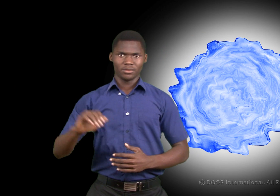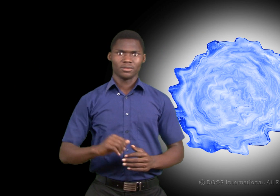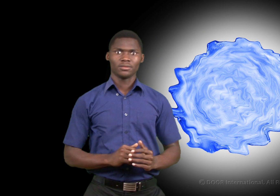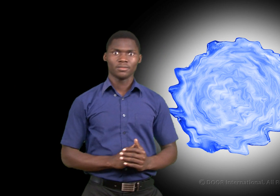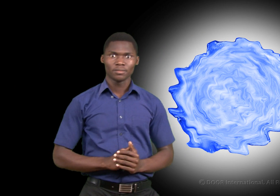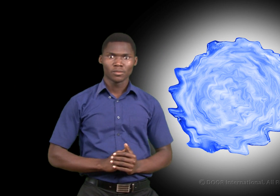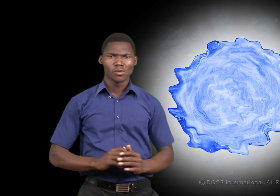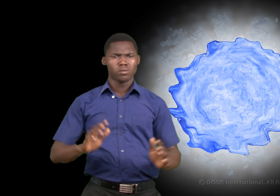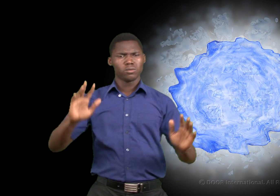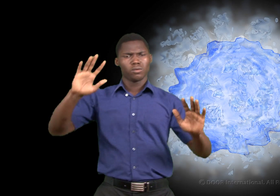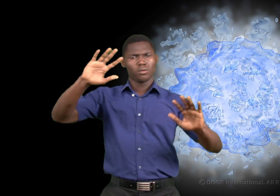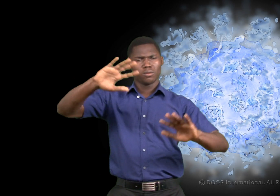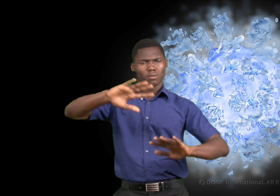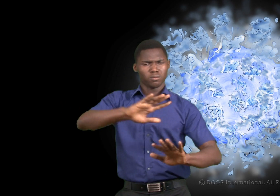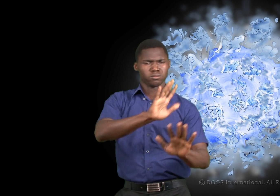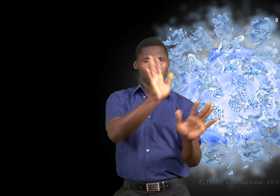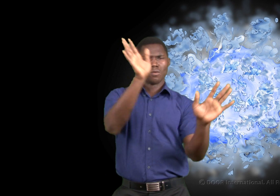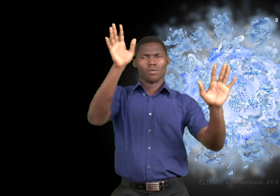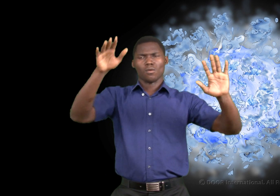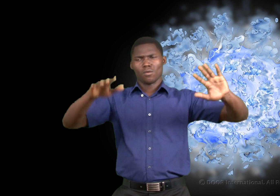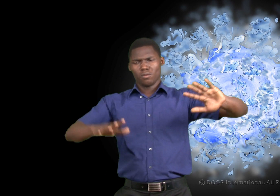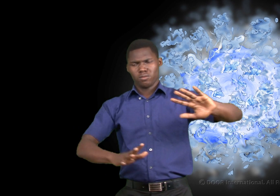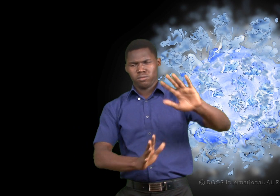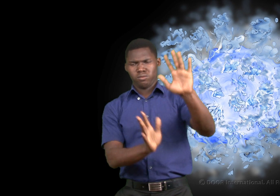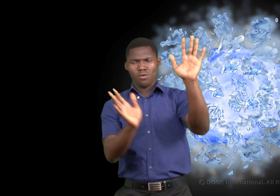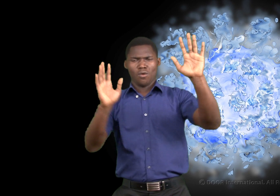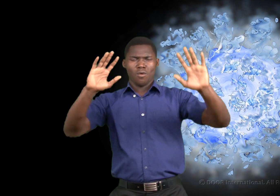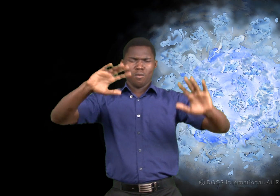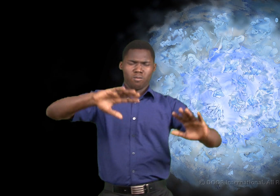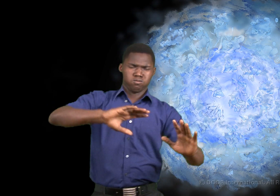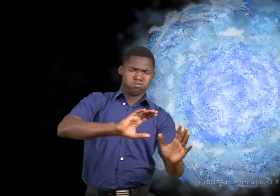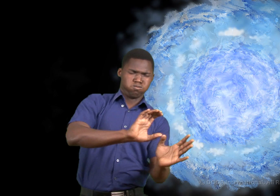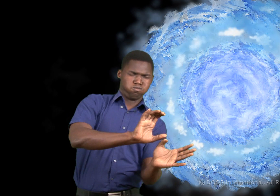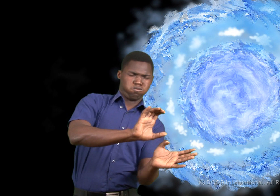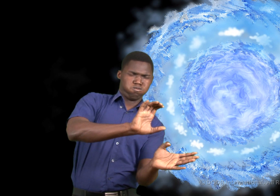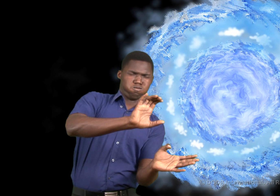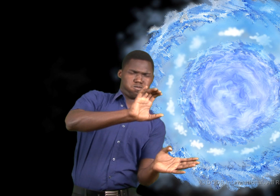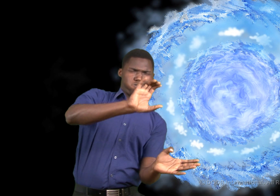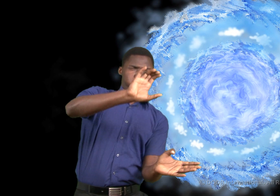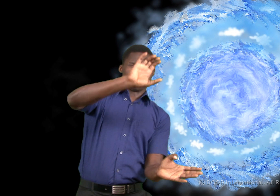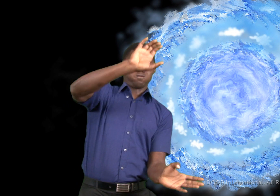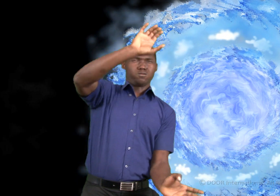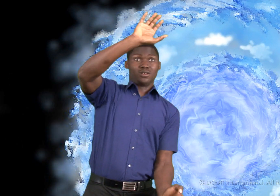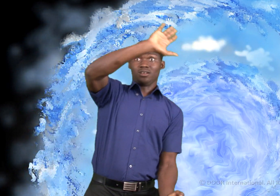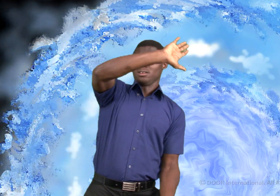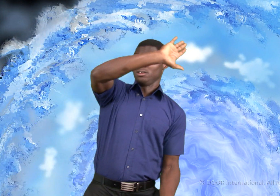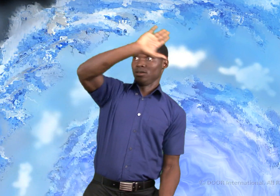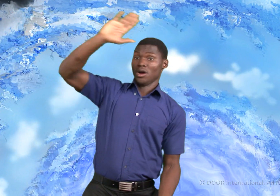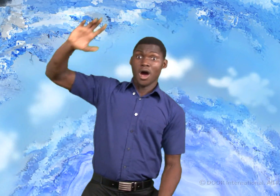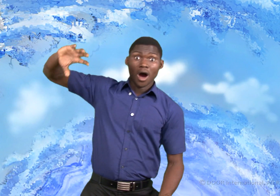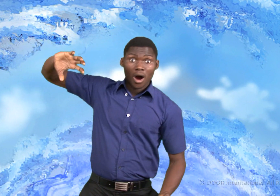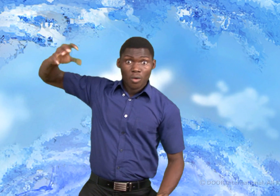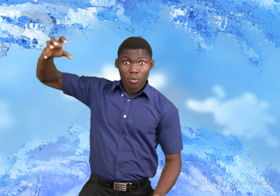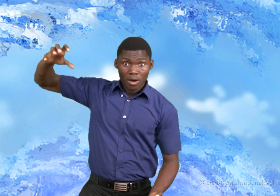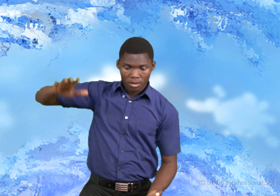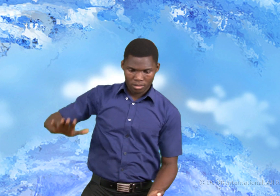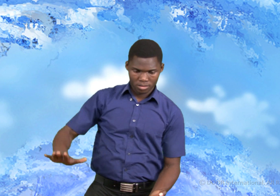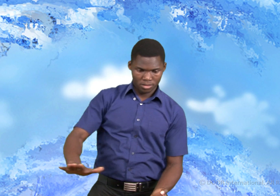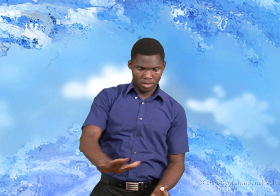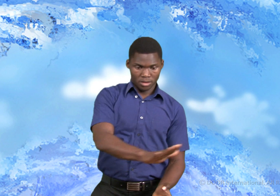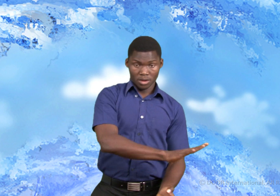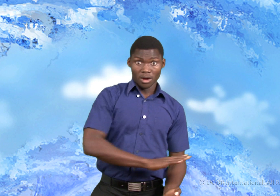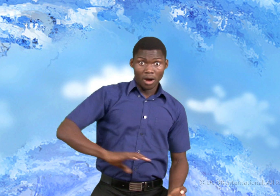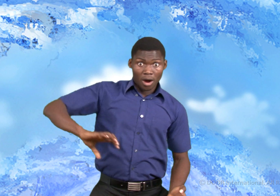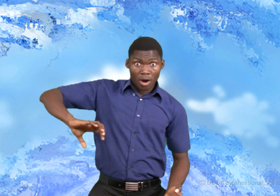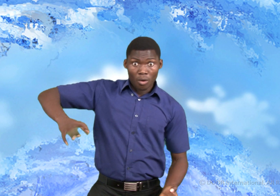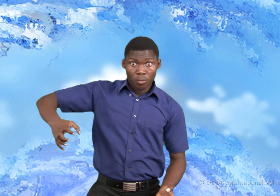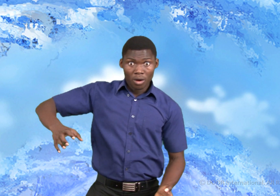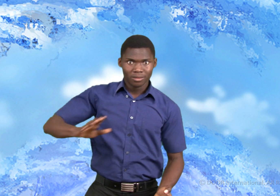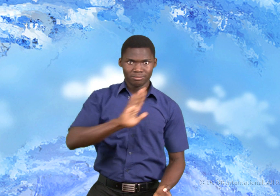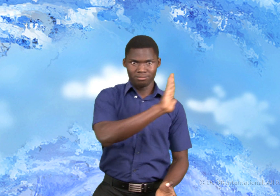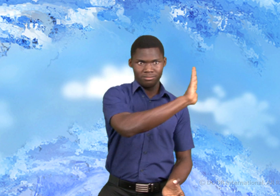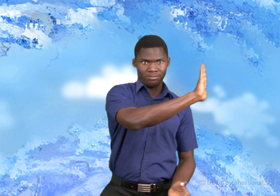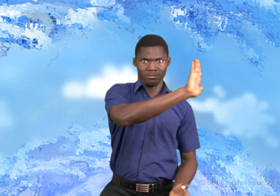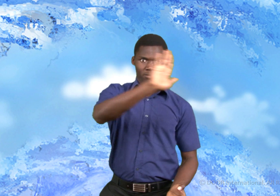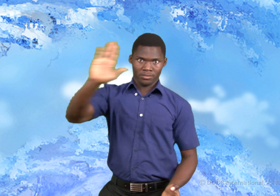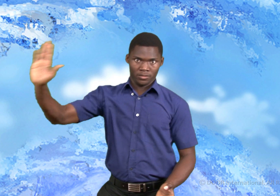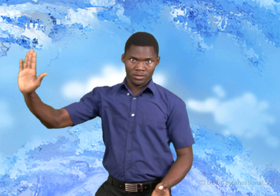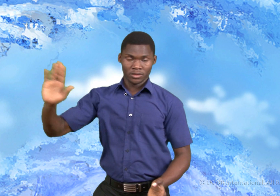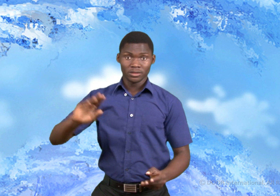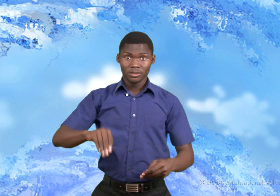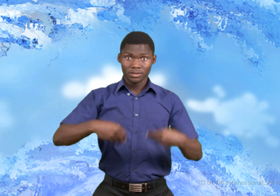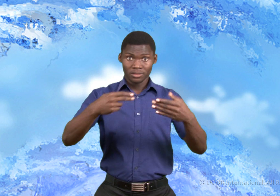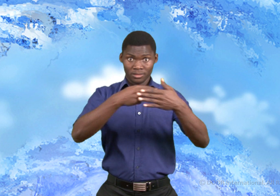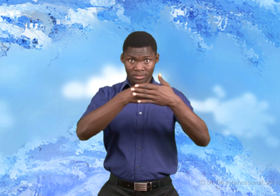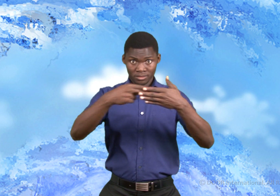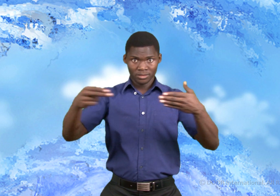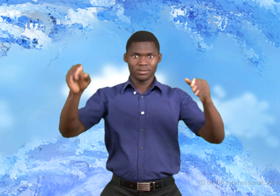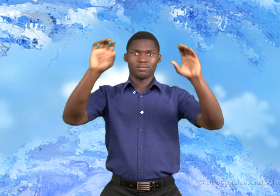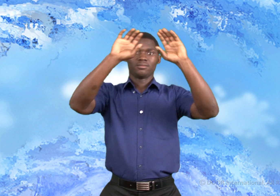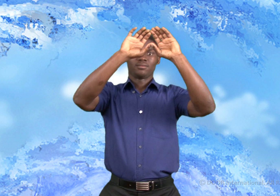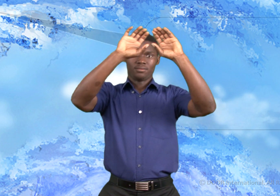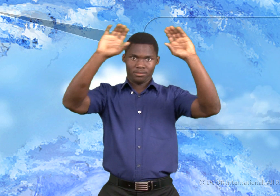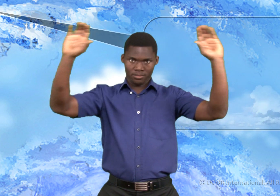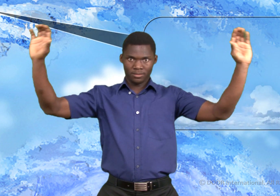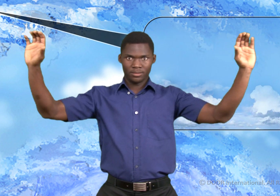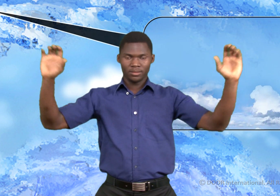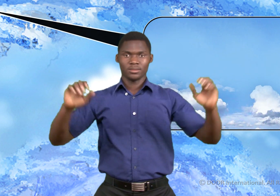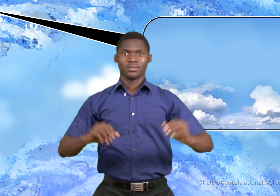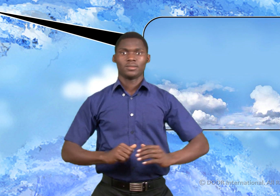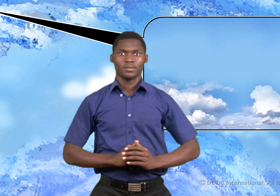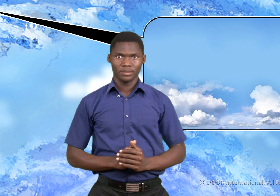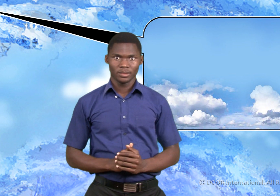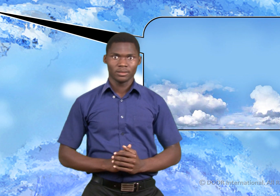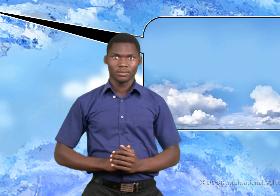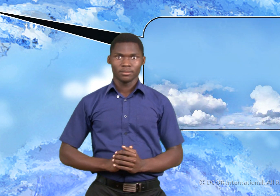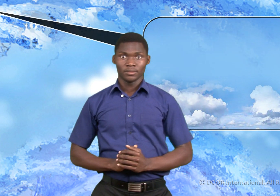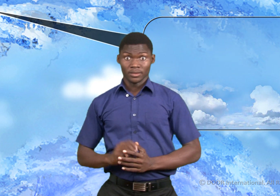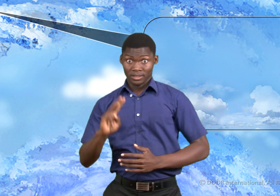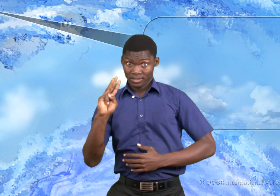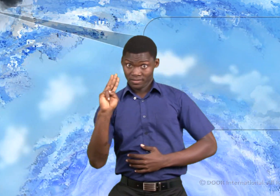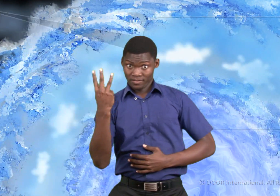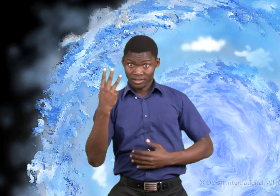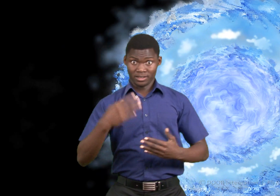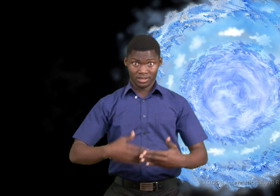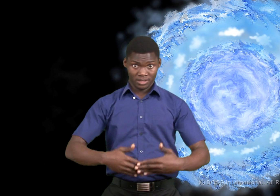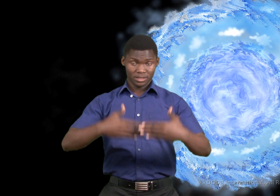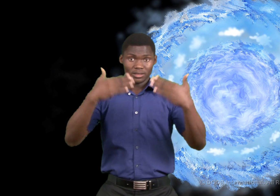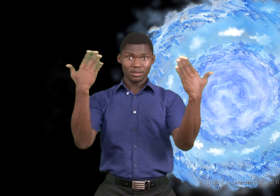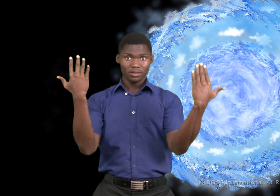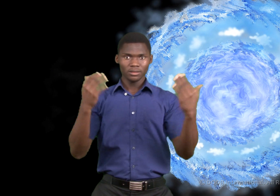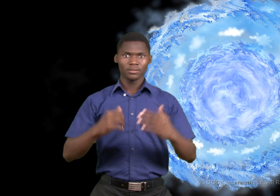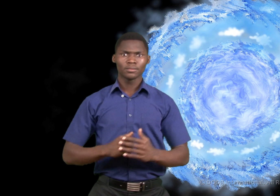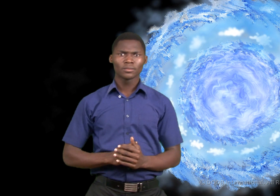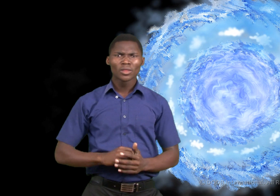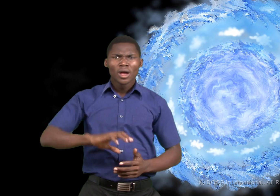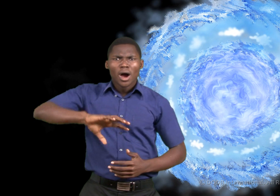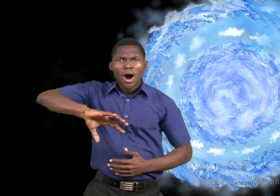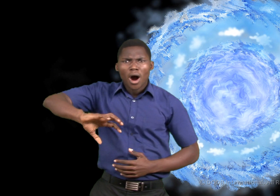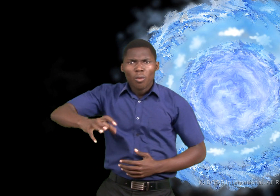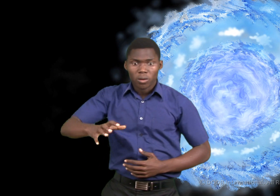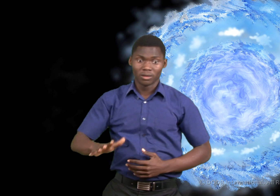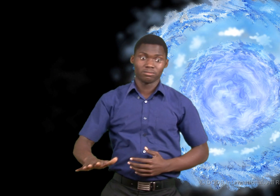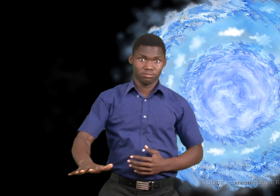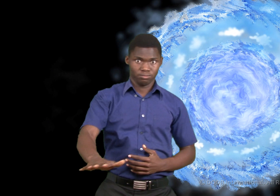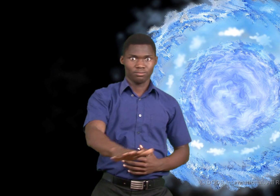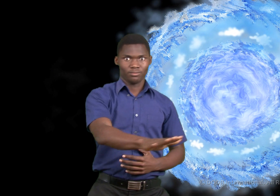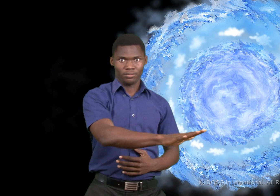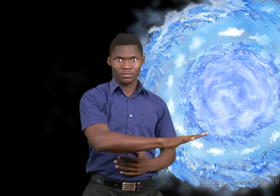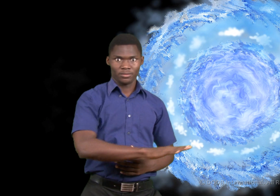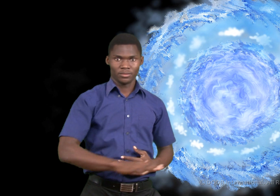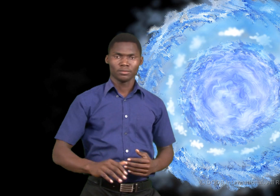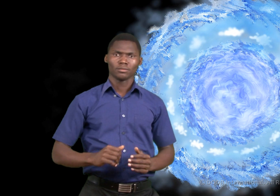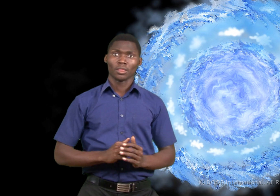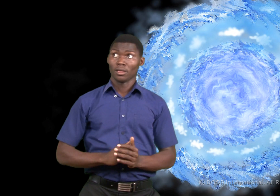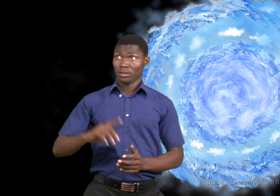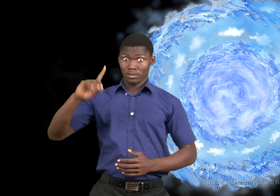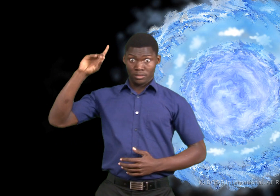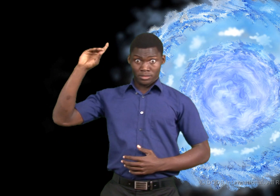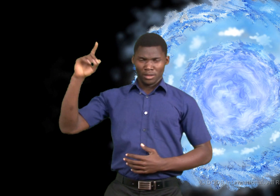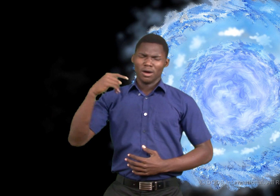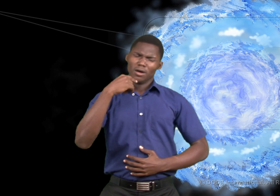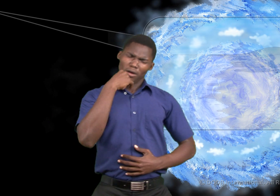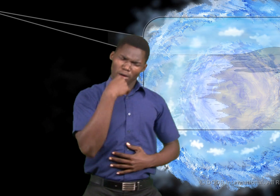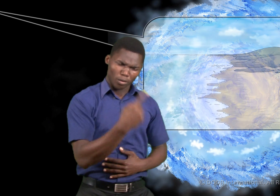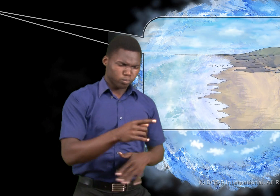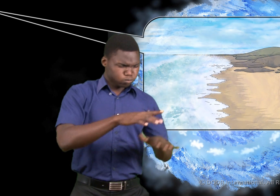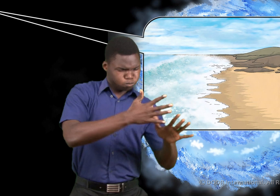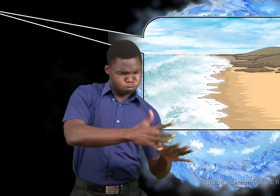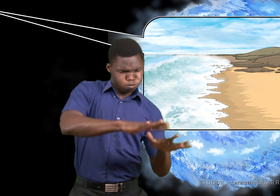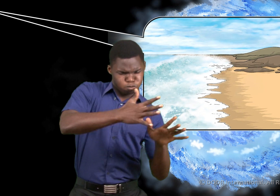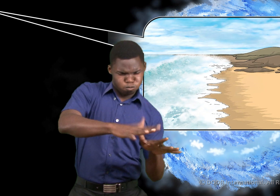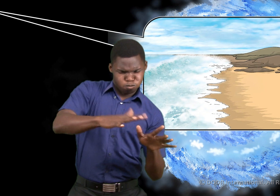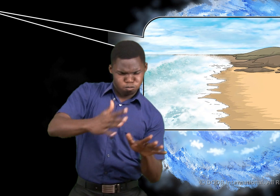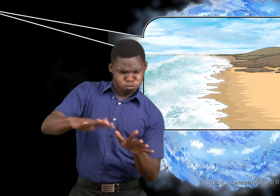And God said, “Let there be an expanse between the waters, to separate the waters from the waters.” So God made the expanse and separated the waters beneath it from the waters above. And it was so. God called the expanse “sky.” And there was evening, and there was morning—the second day.